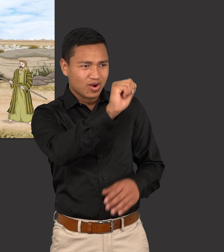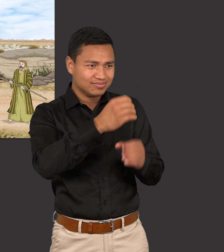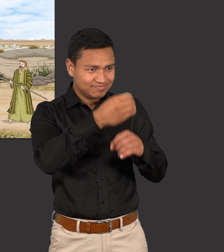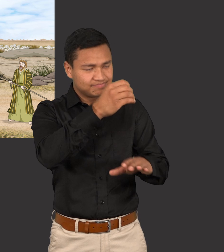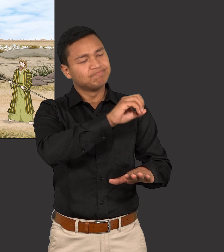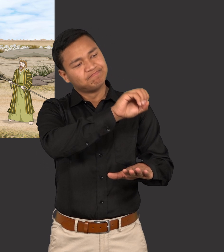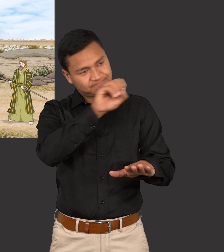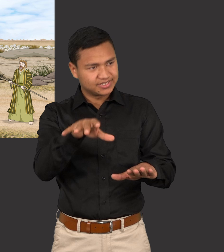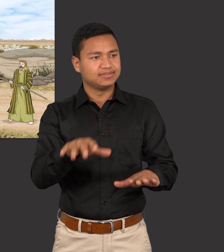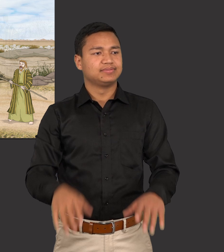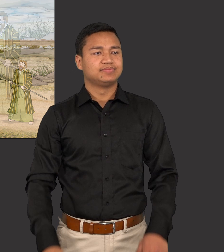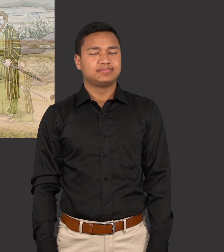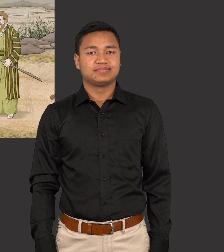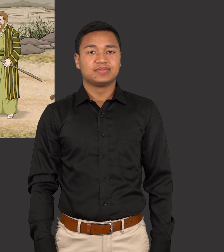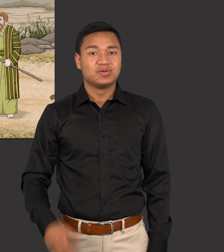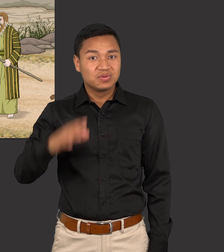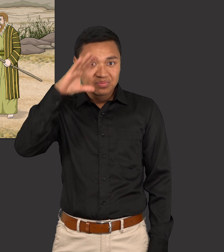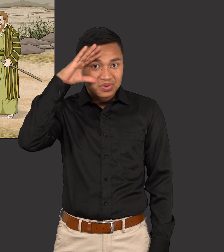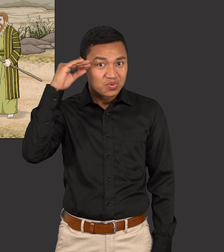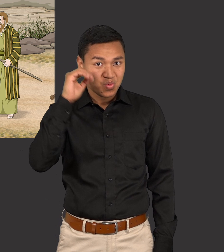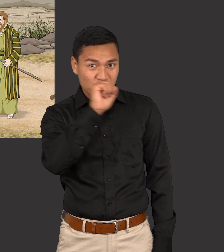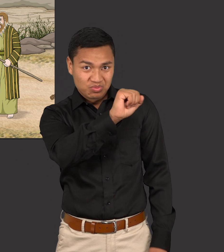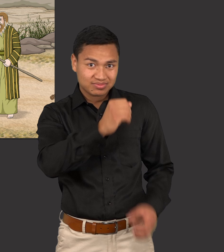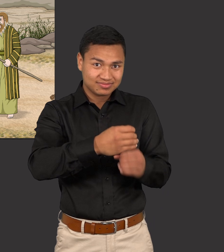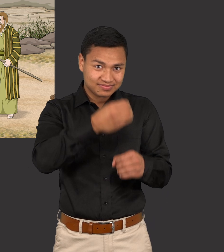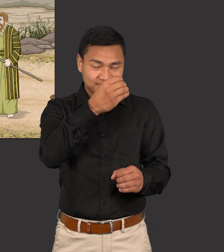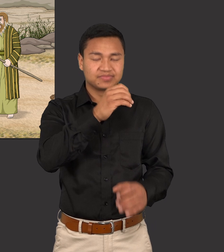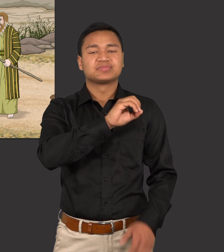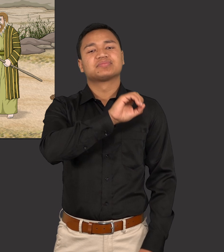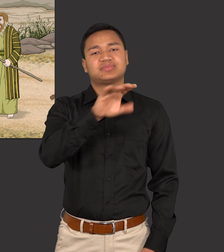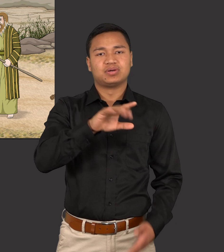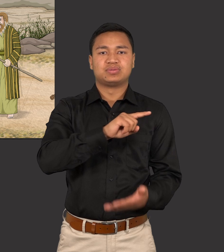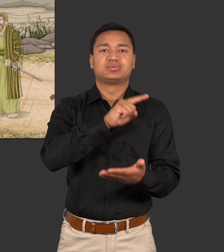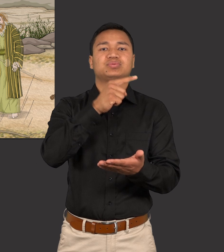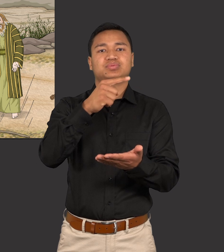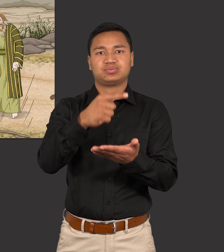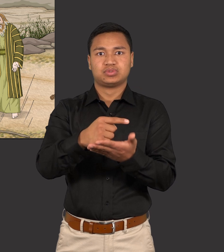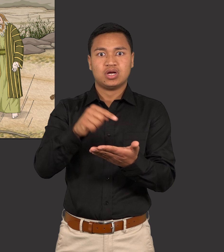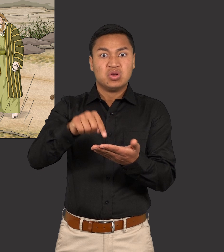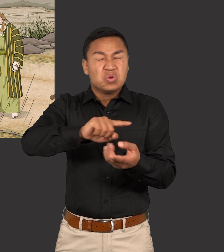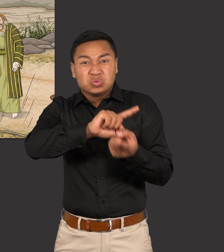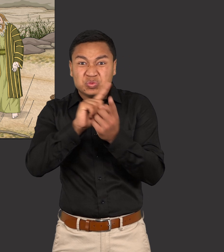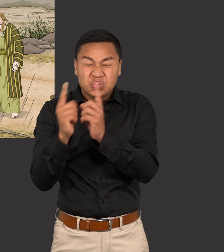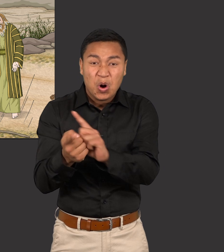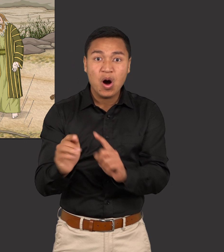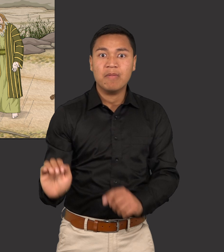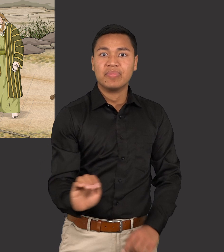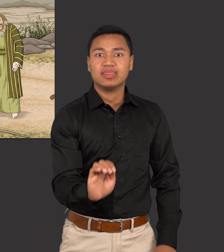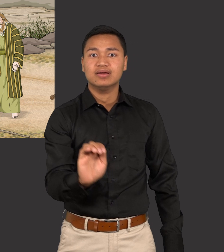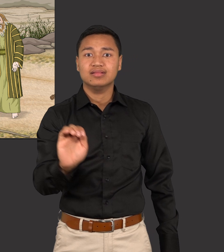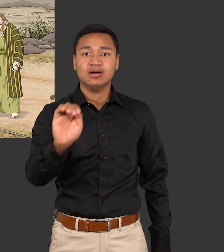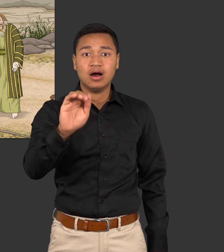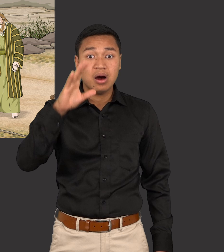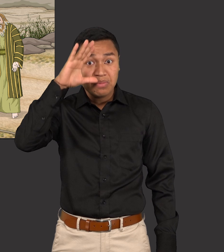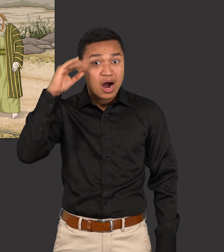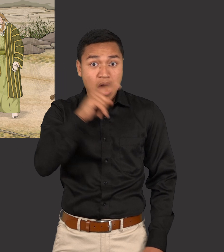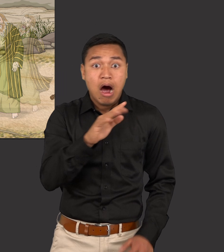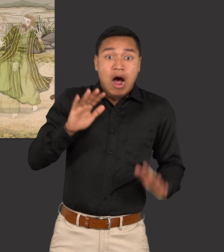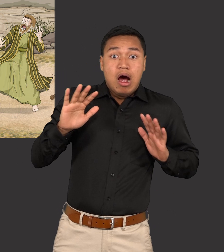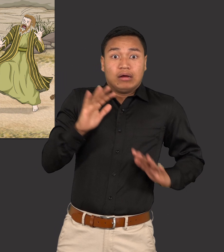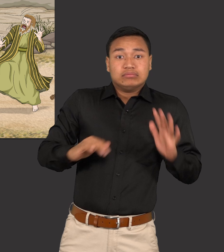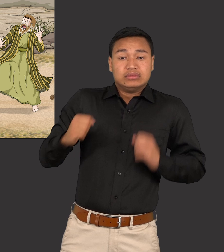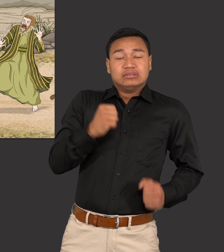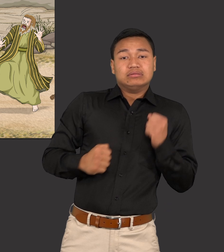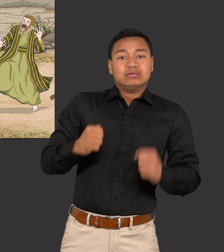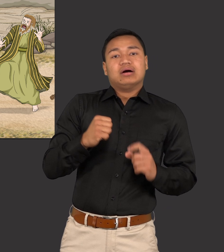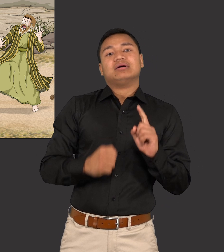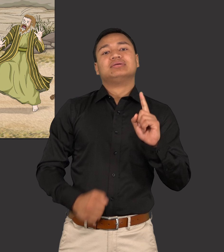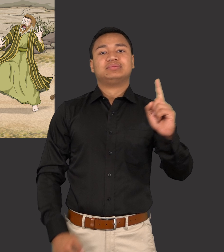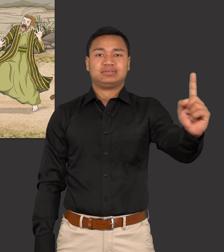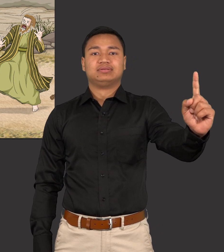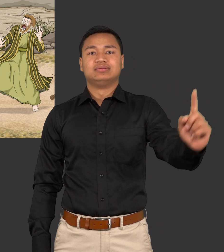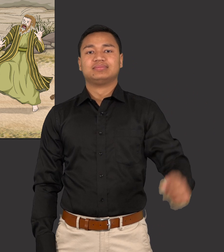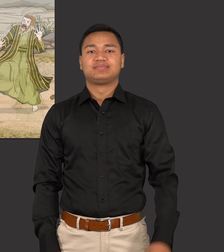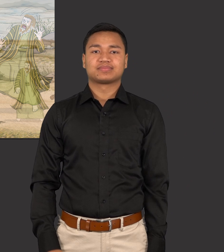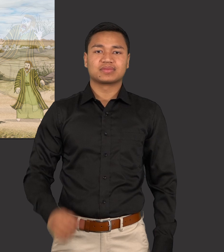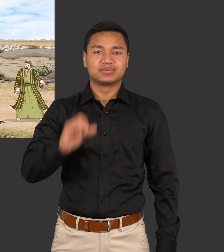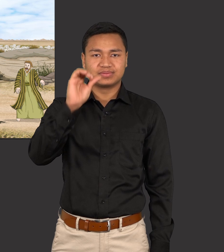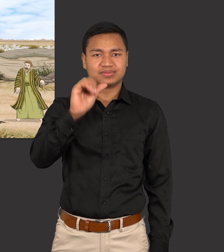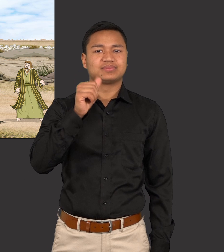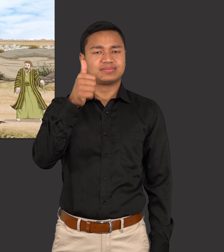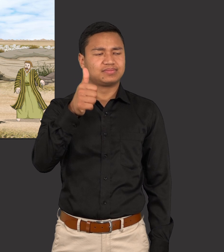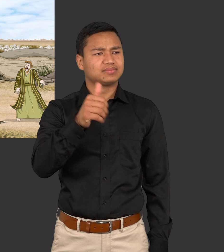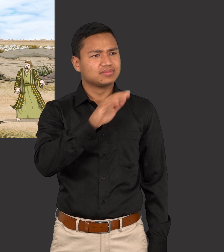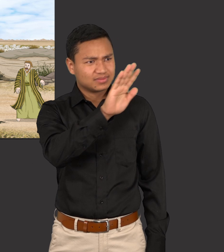So Moses threw it on the ground, and it became a snake, and he ran from it.